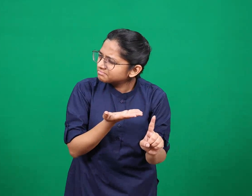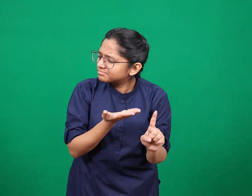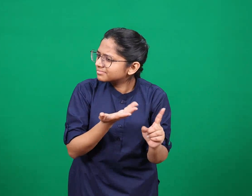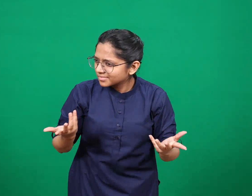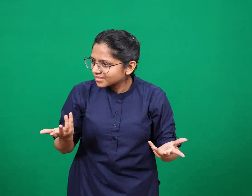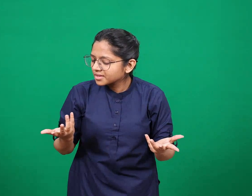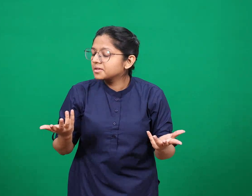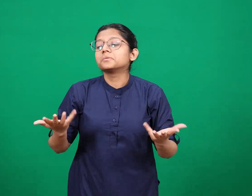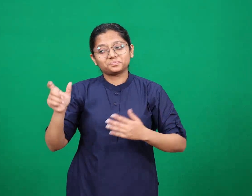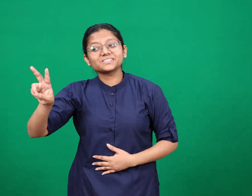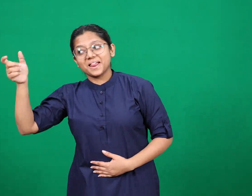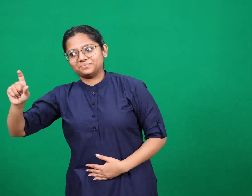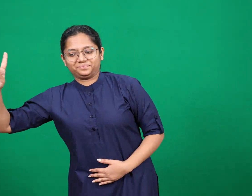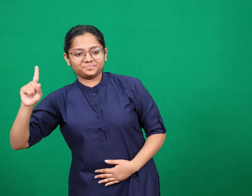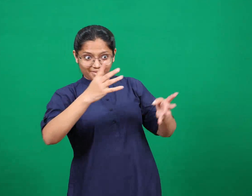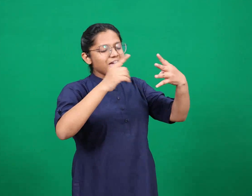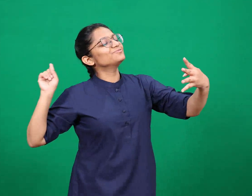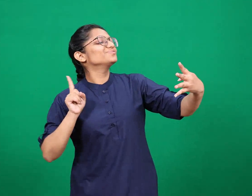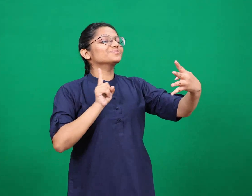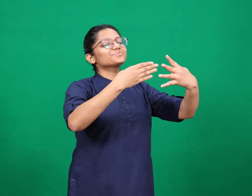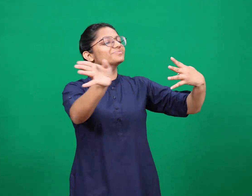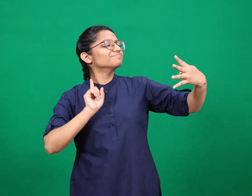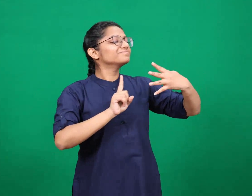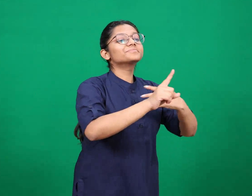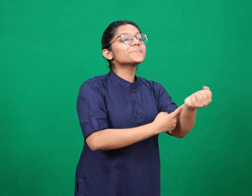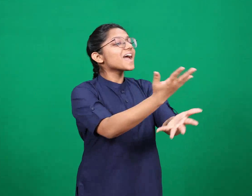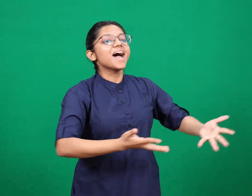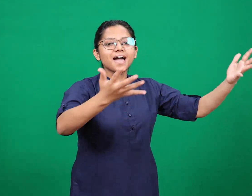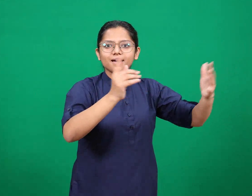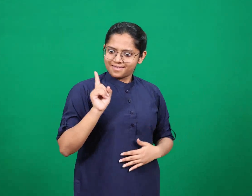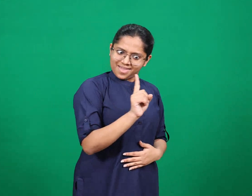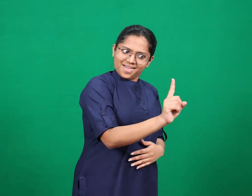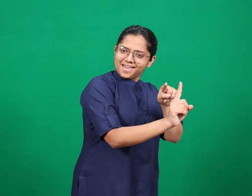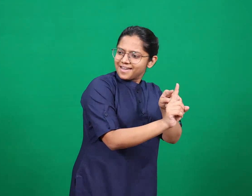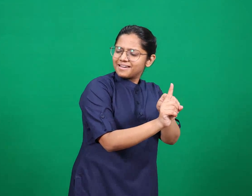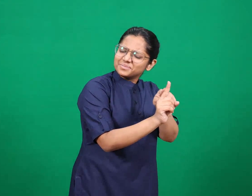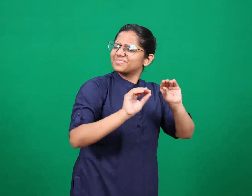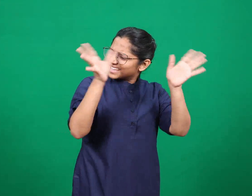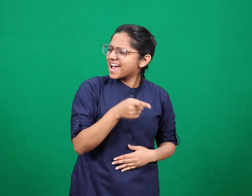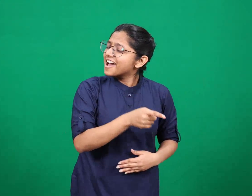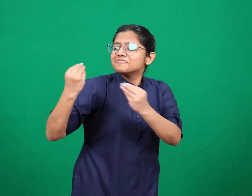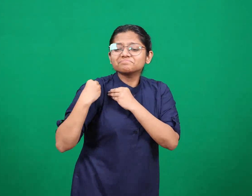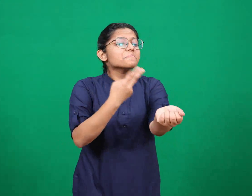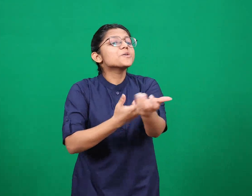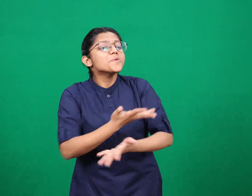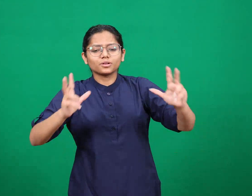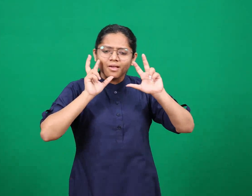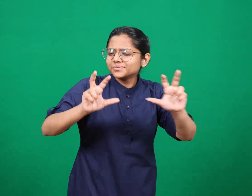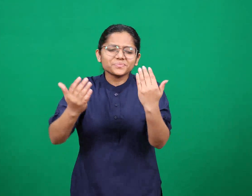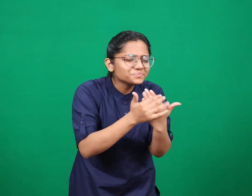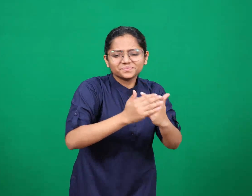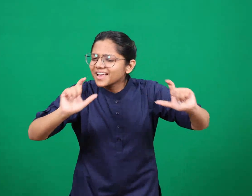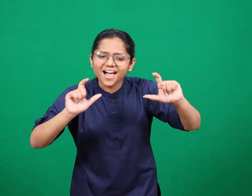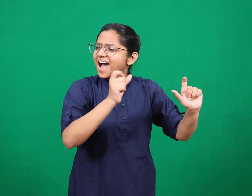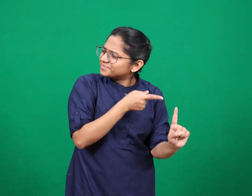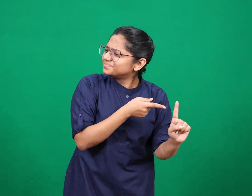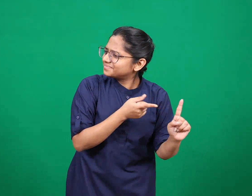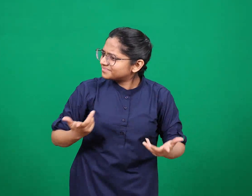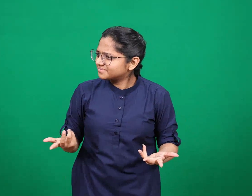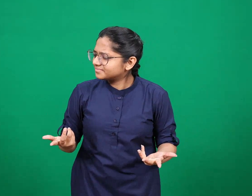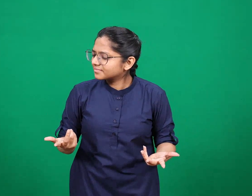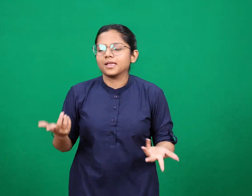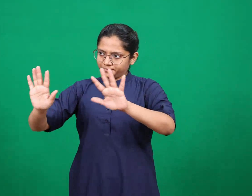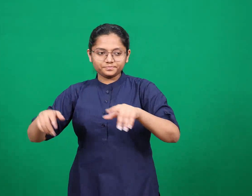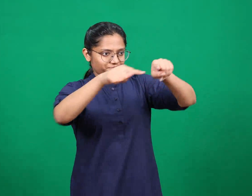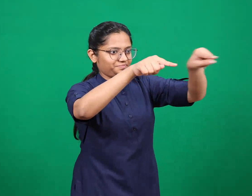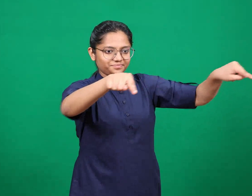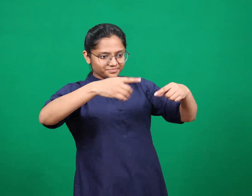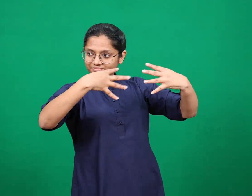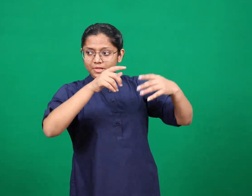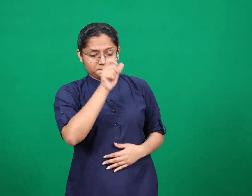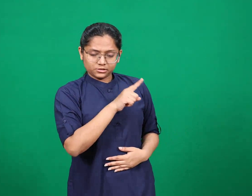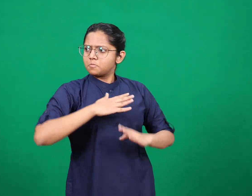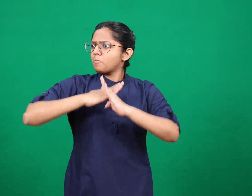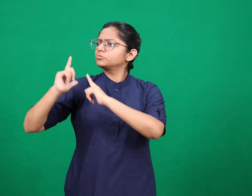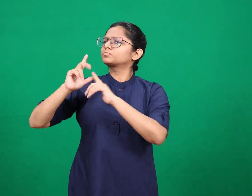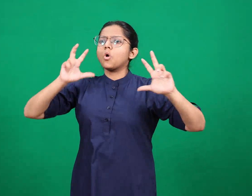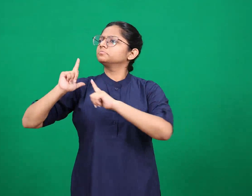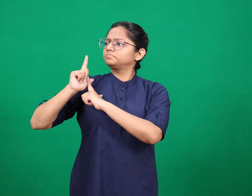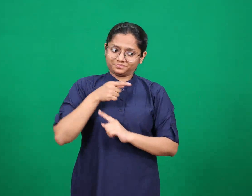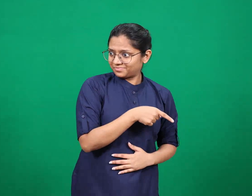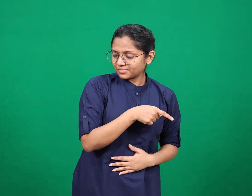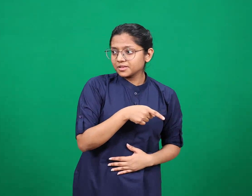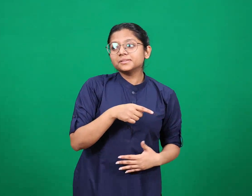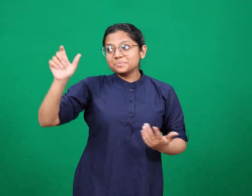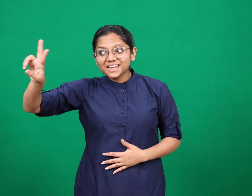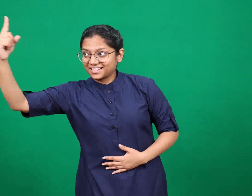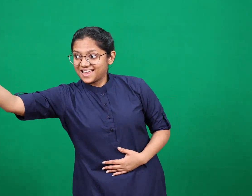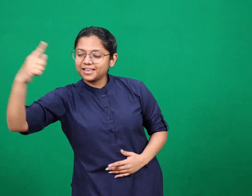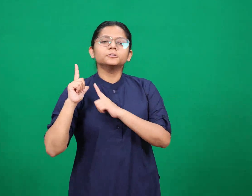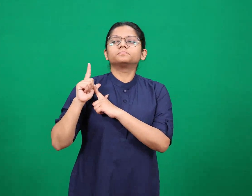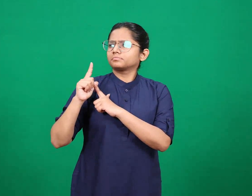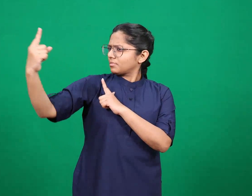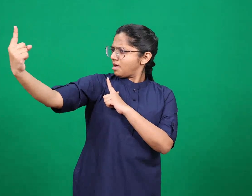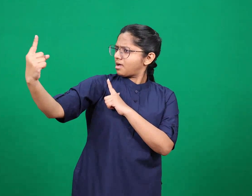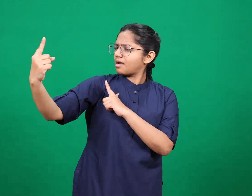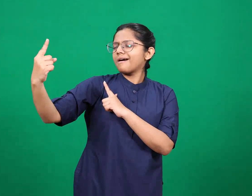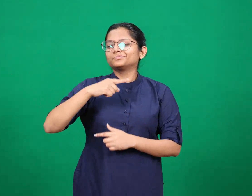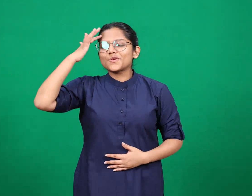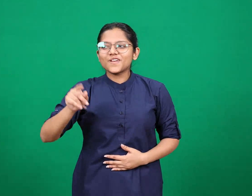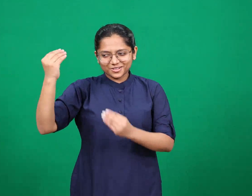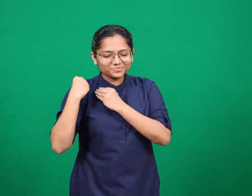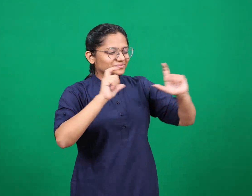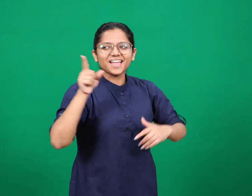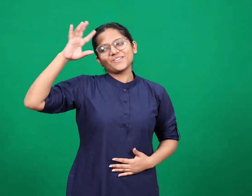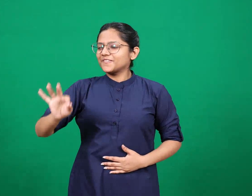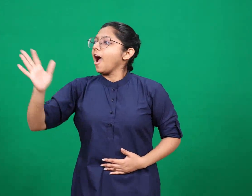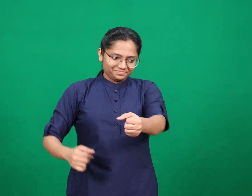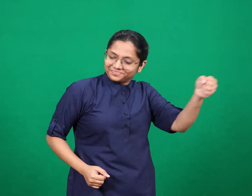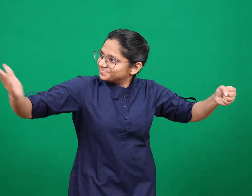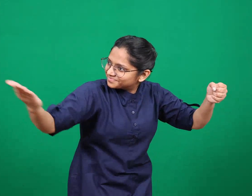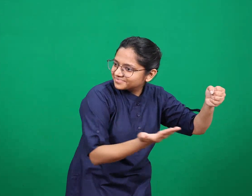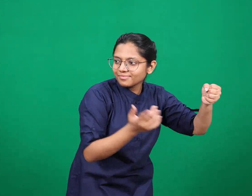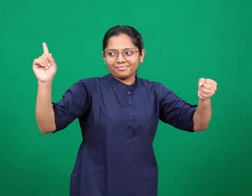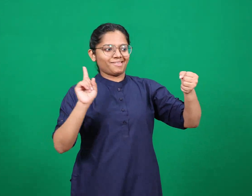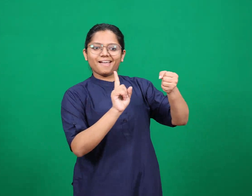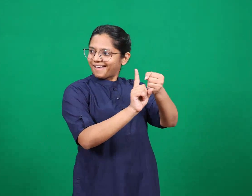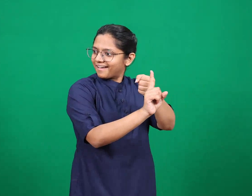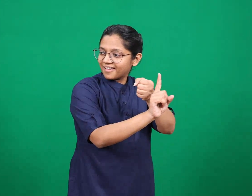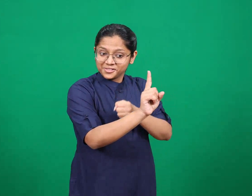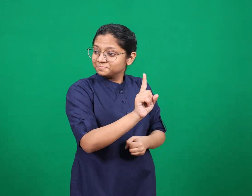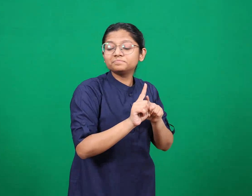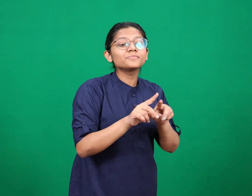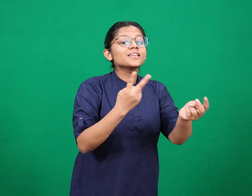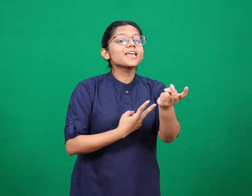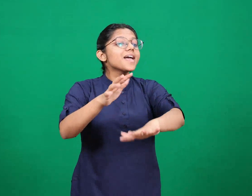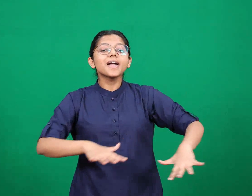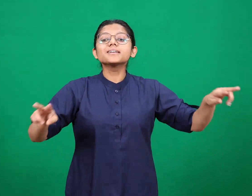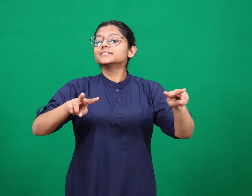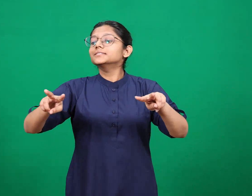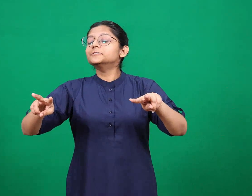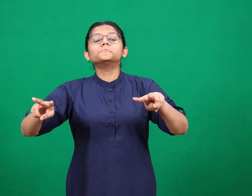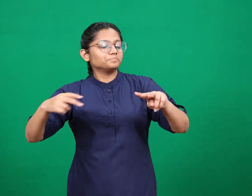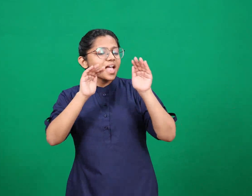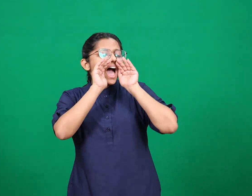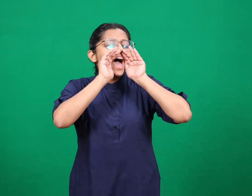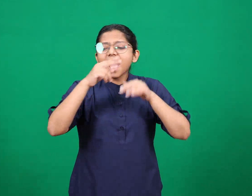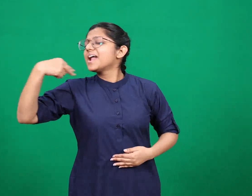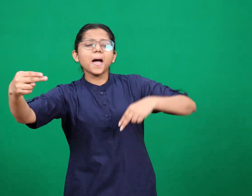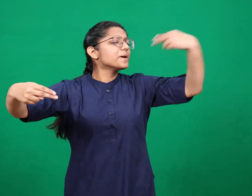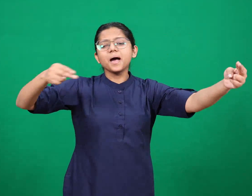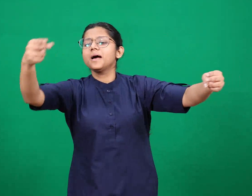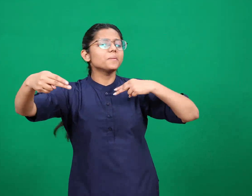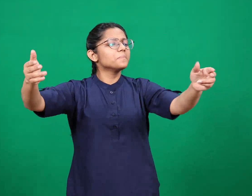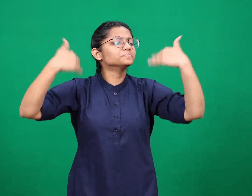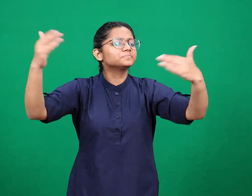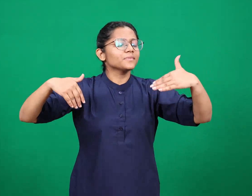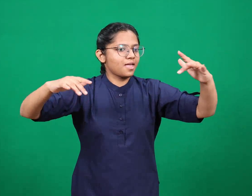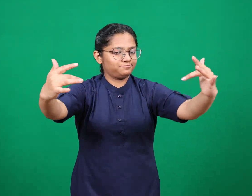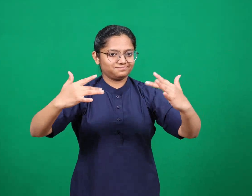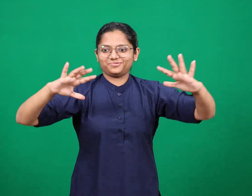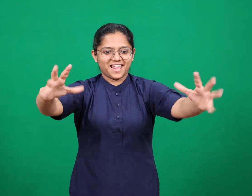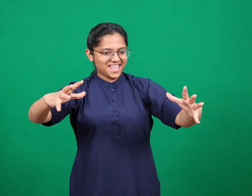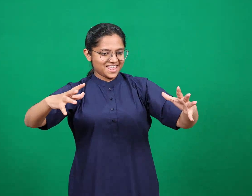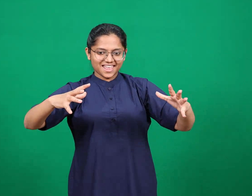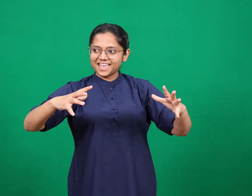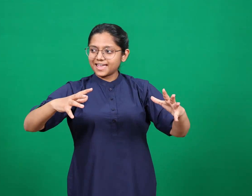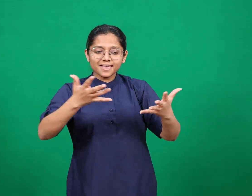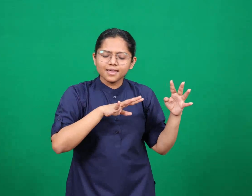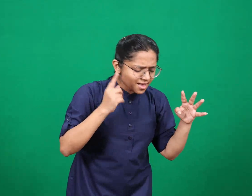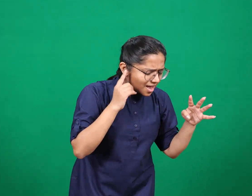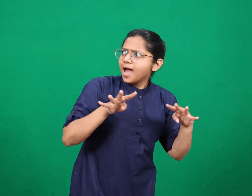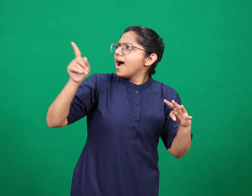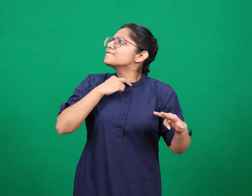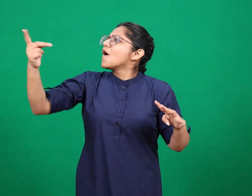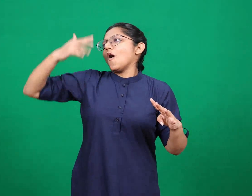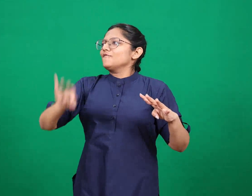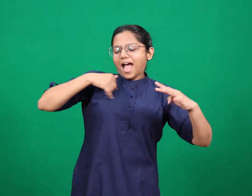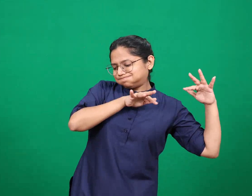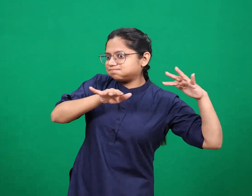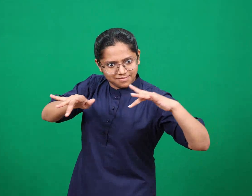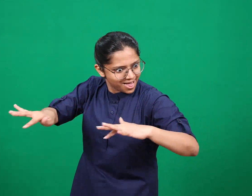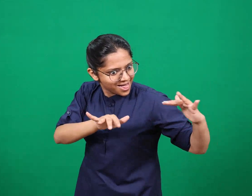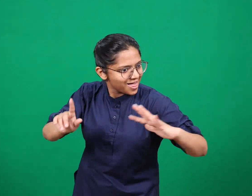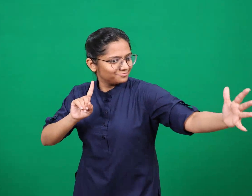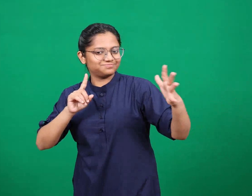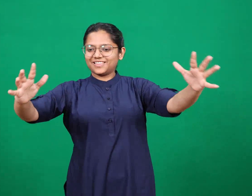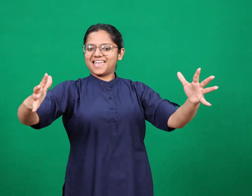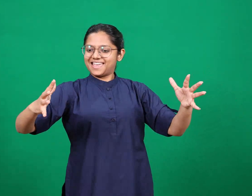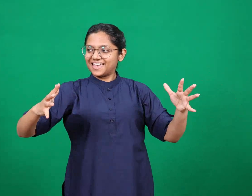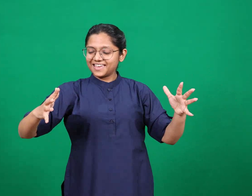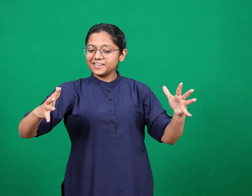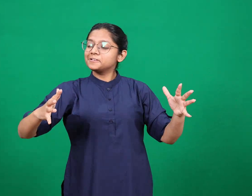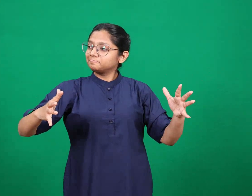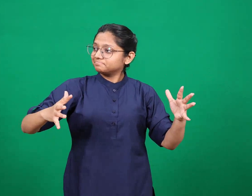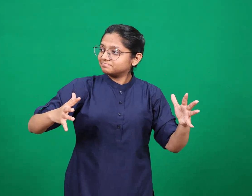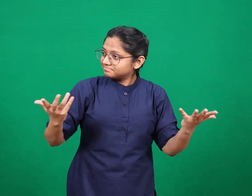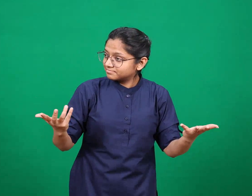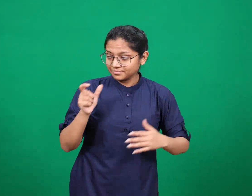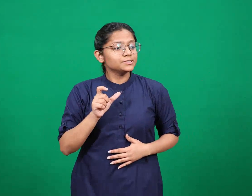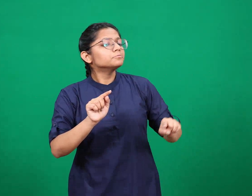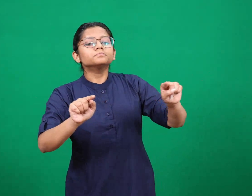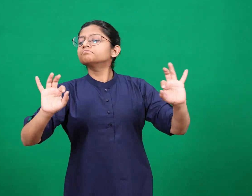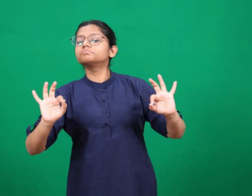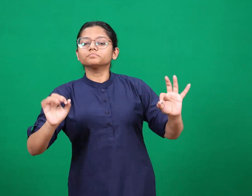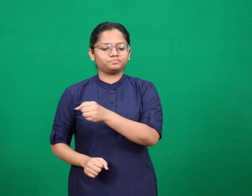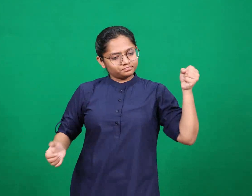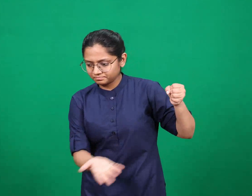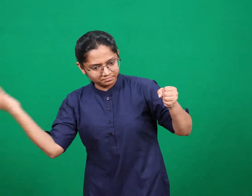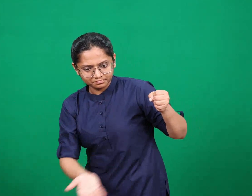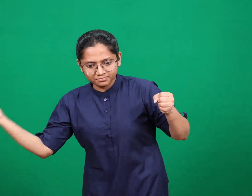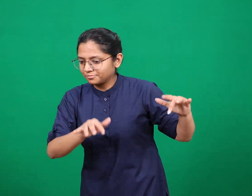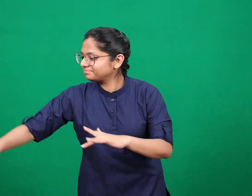The gatekeeper opens the gate for him, and the sheep listen for his voice. He calls his own sheep by name and leads them out. When he has brought out all his own, he goes on ahead of them, and his sheep follow him because they know his voice.